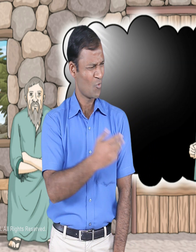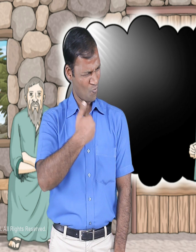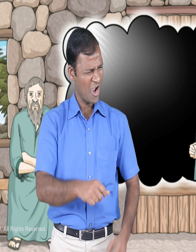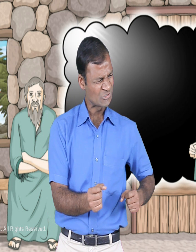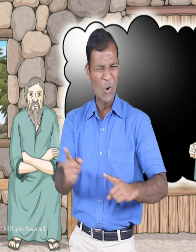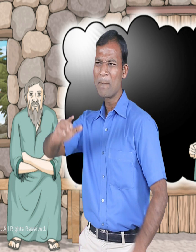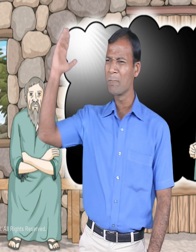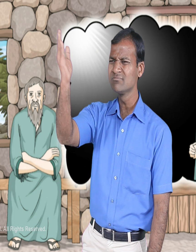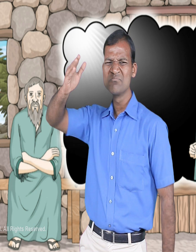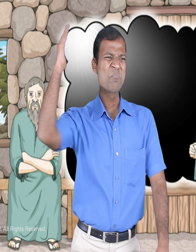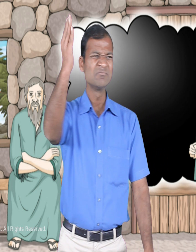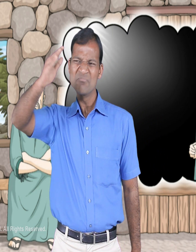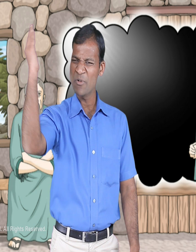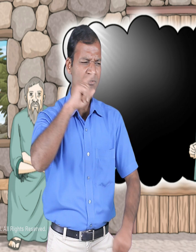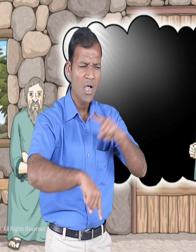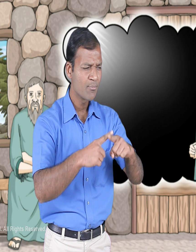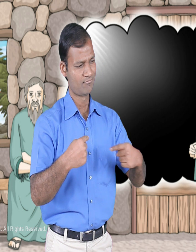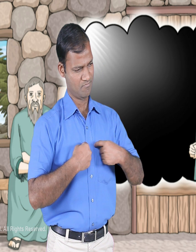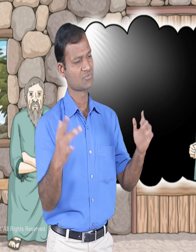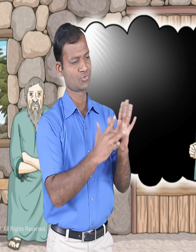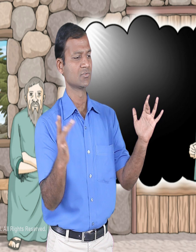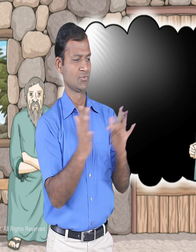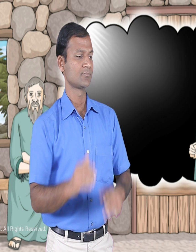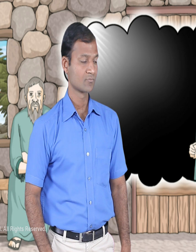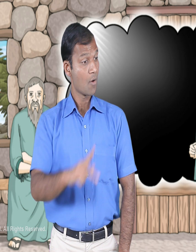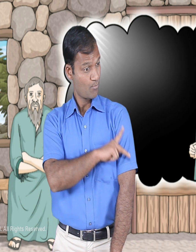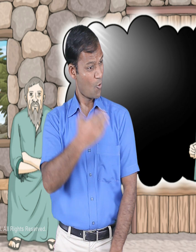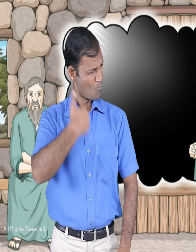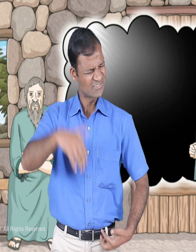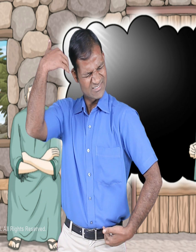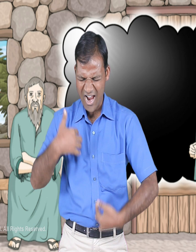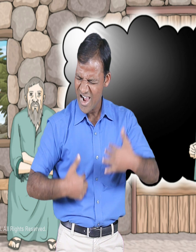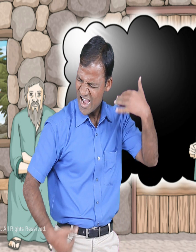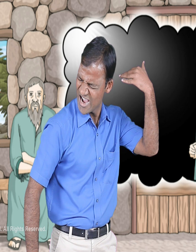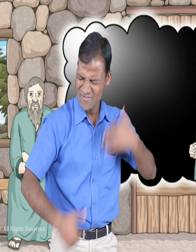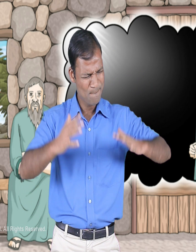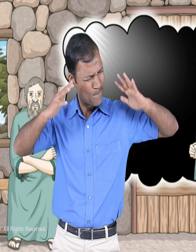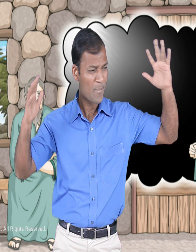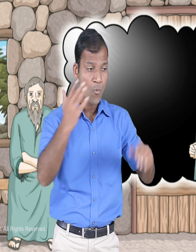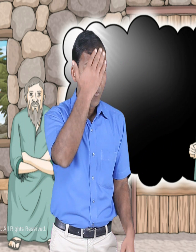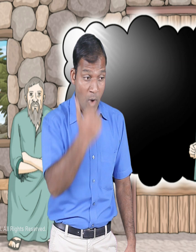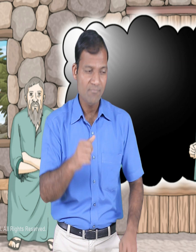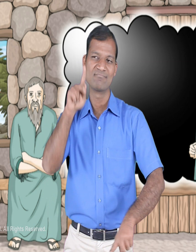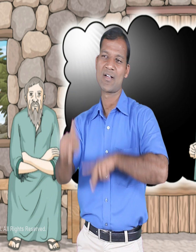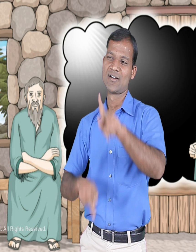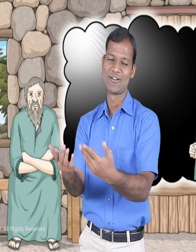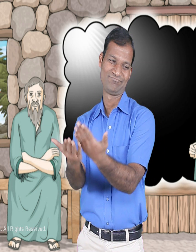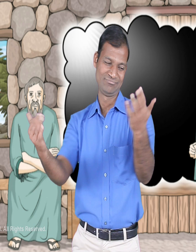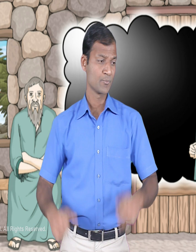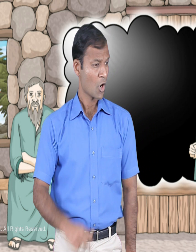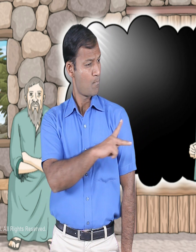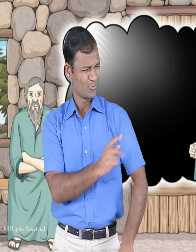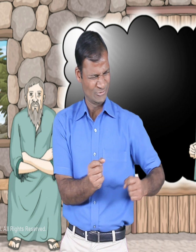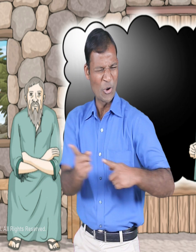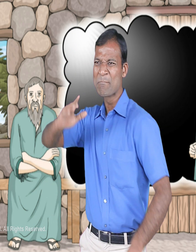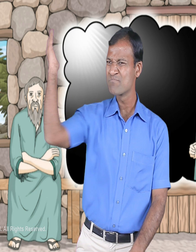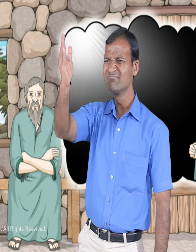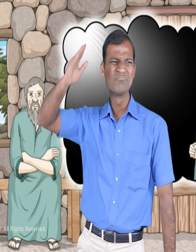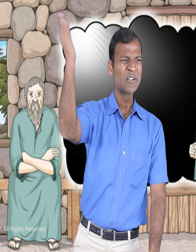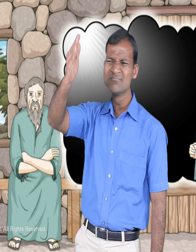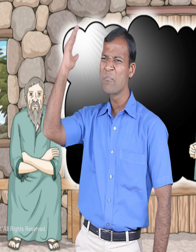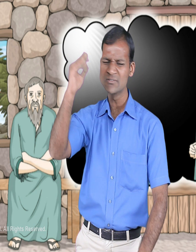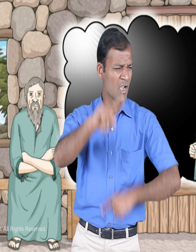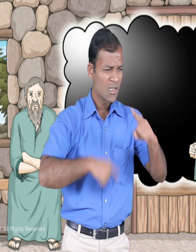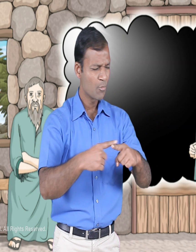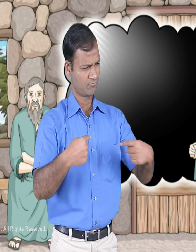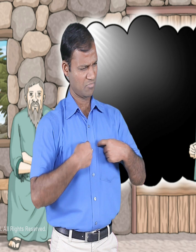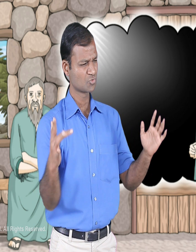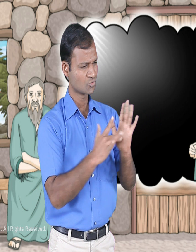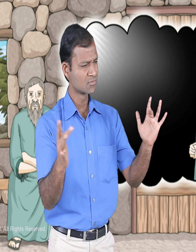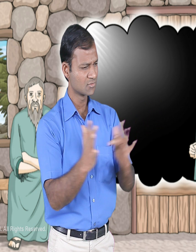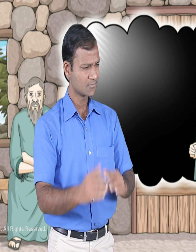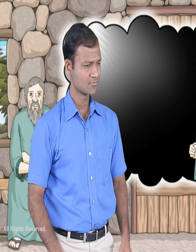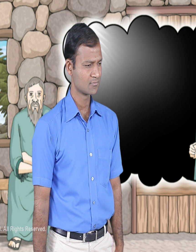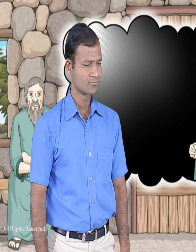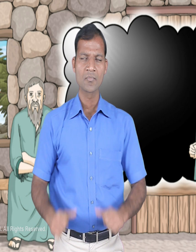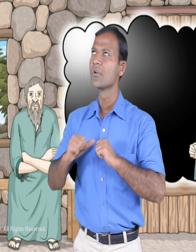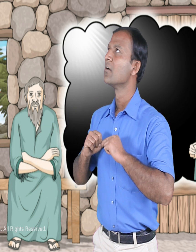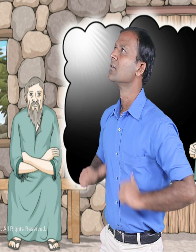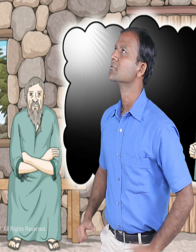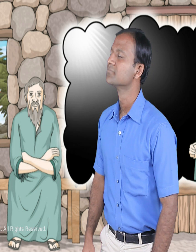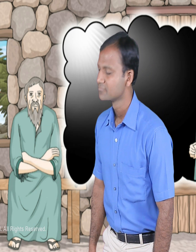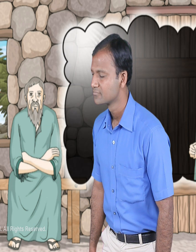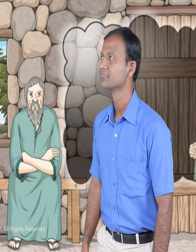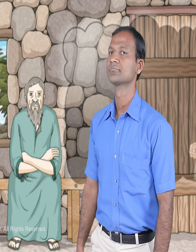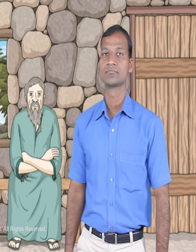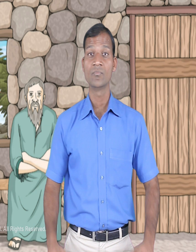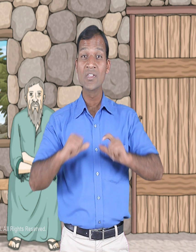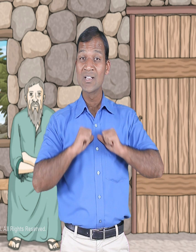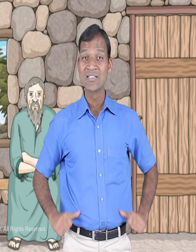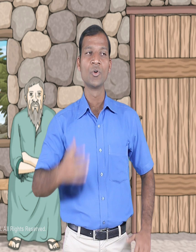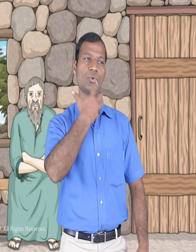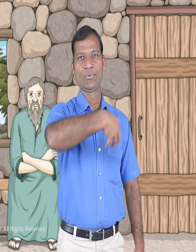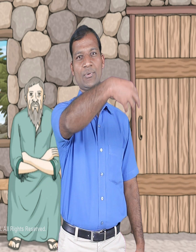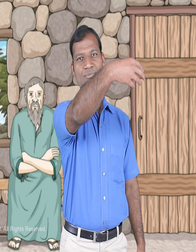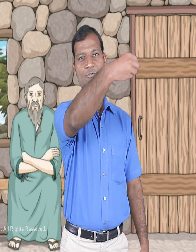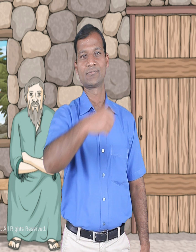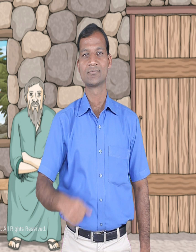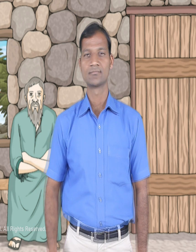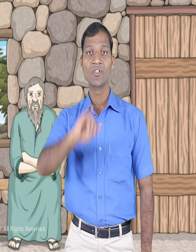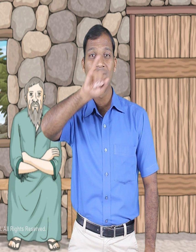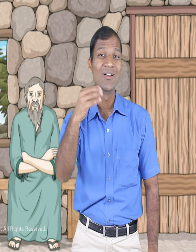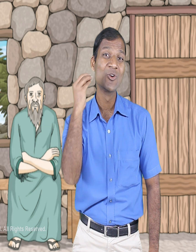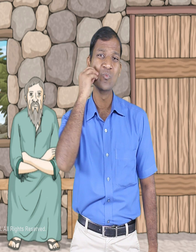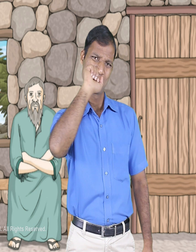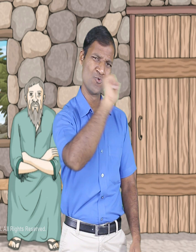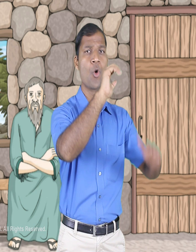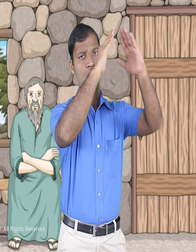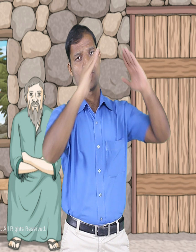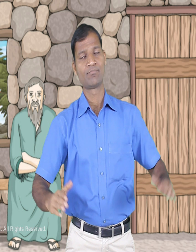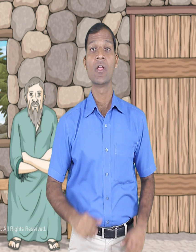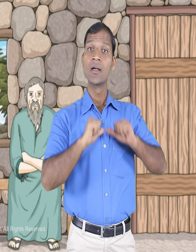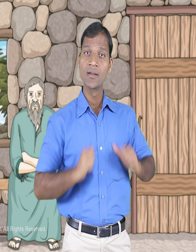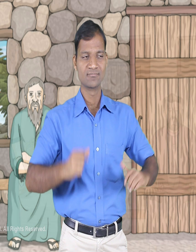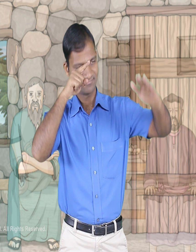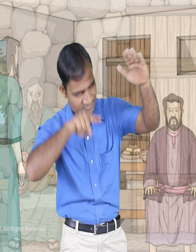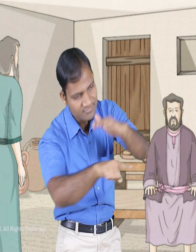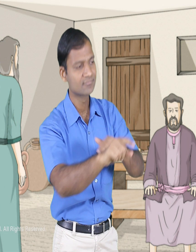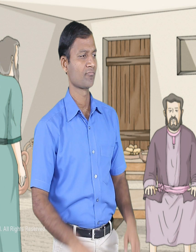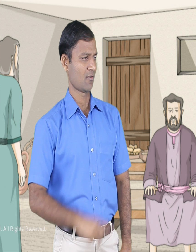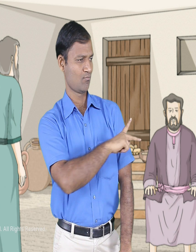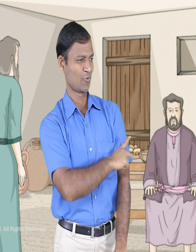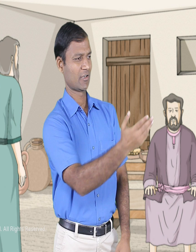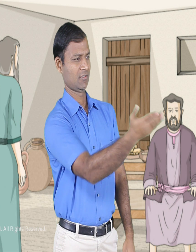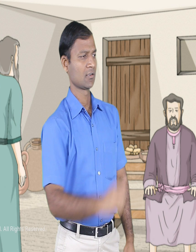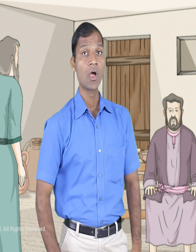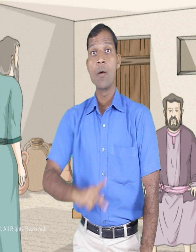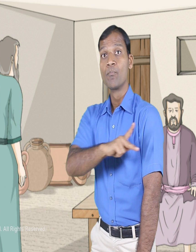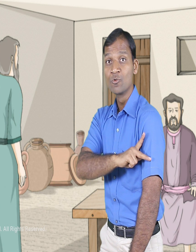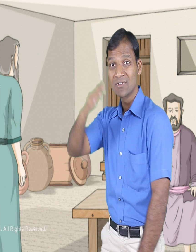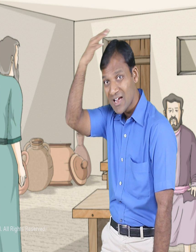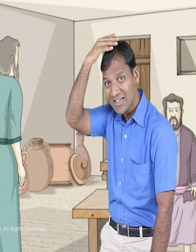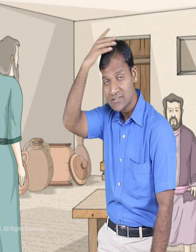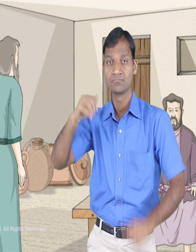I will show him how much he must suffer for My name.” So Ananias went to the house, and when he arrived, he placed his hands on Saul.